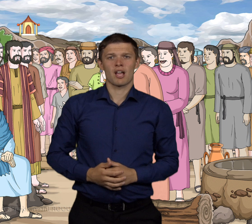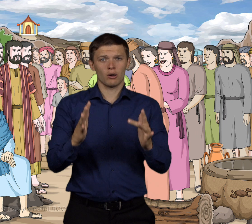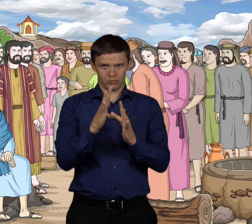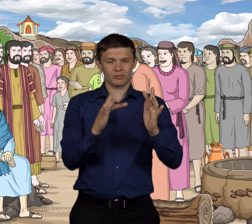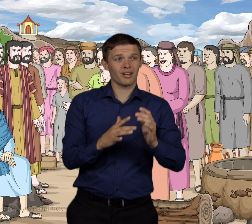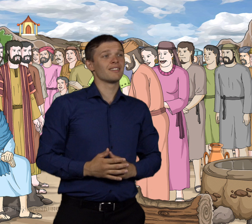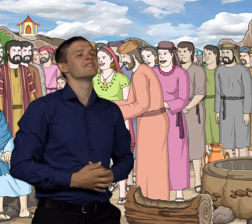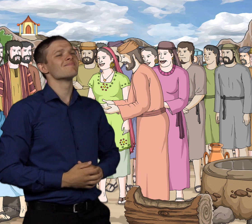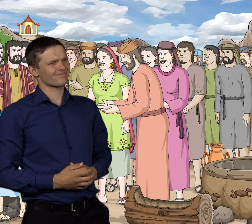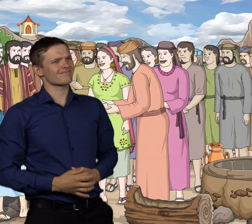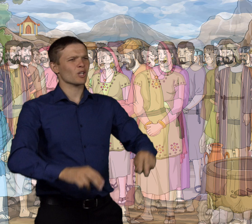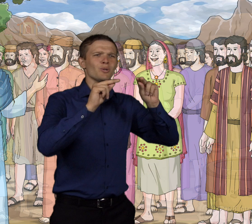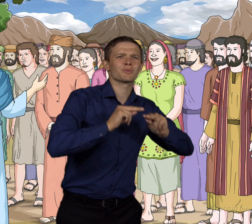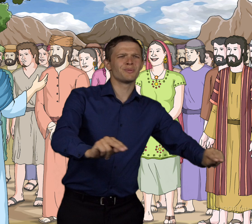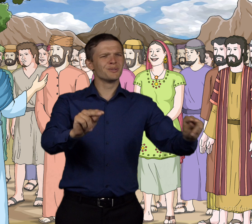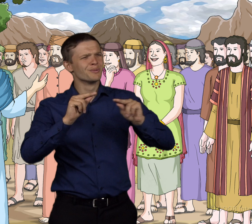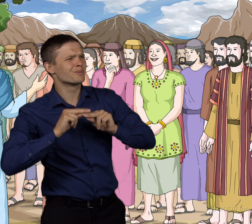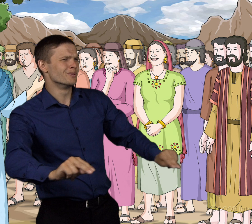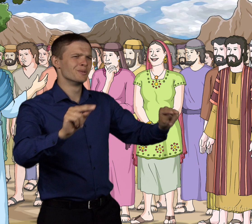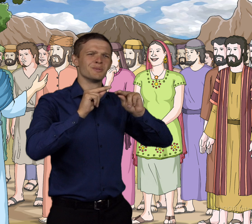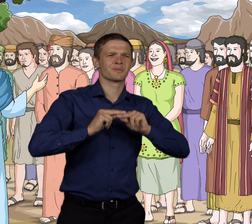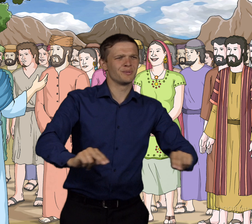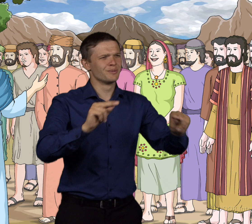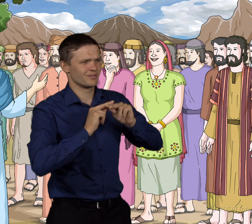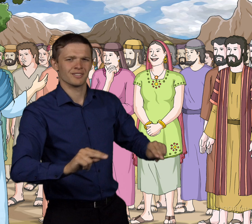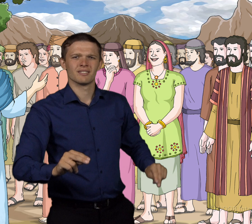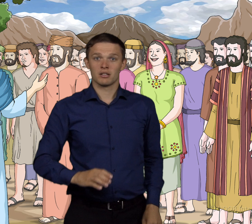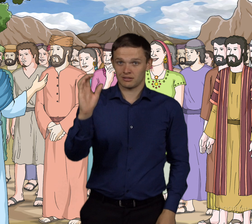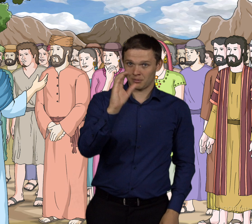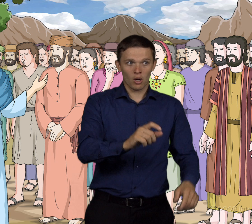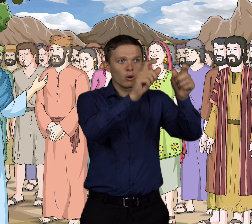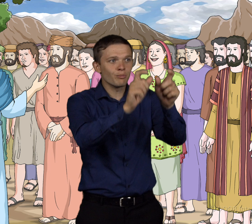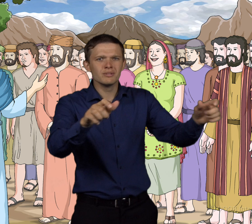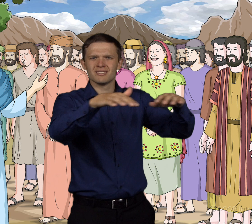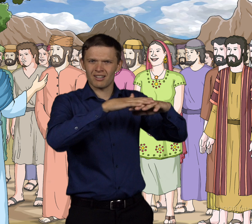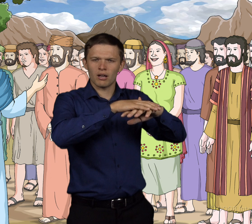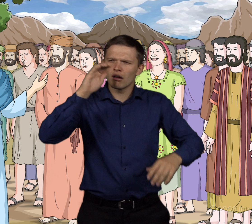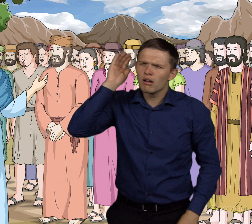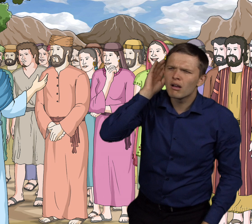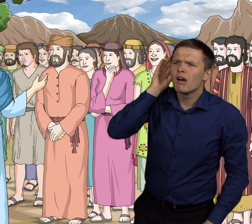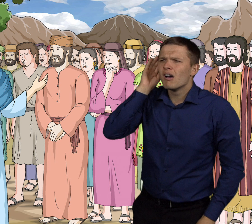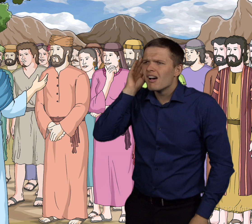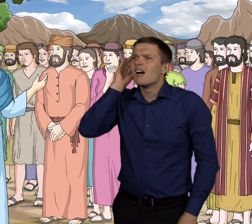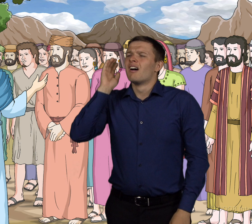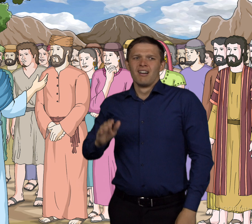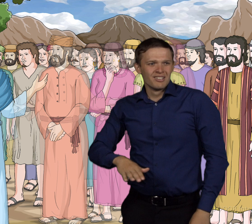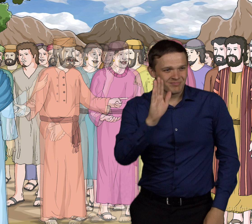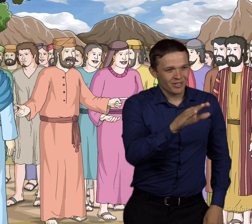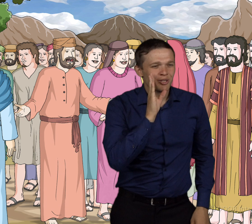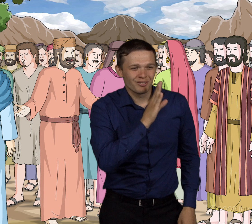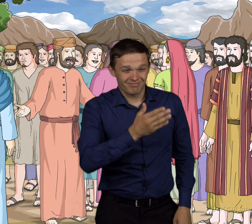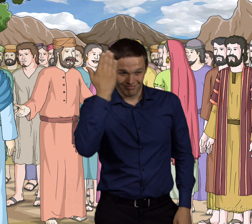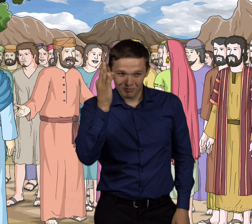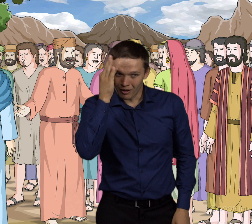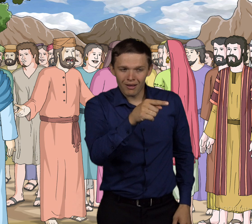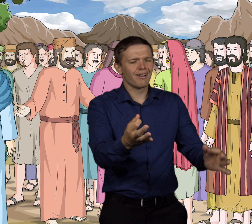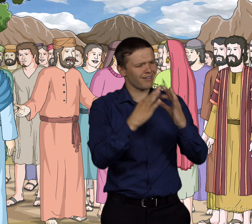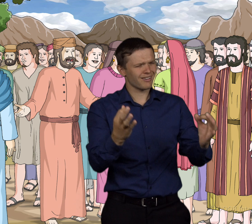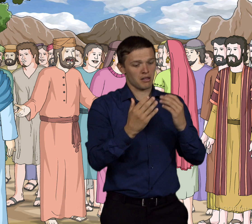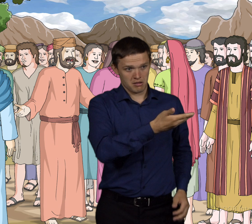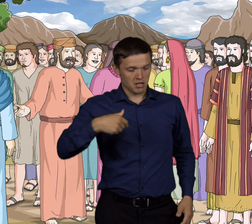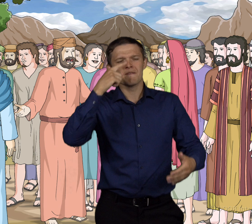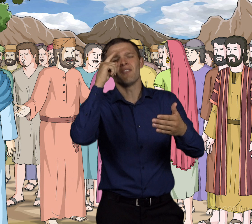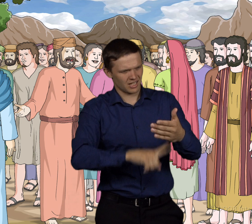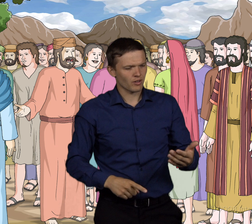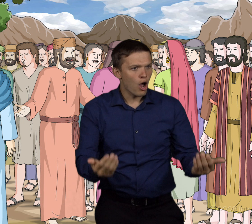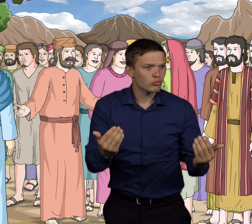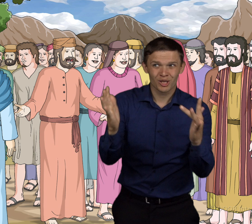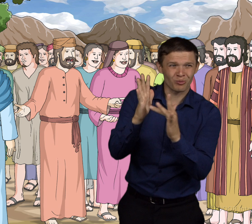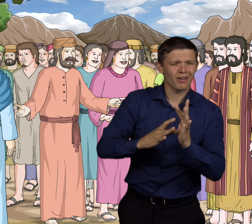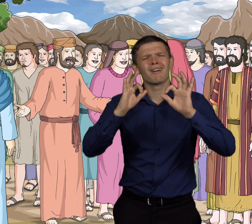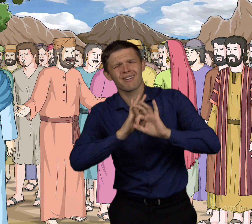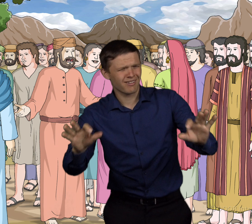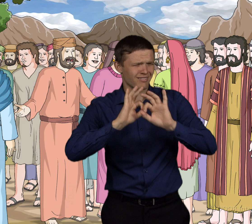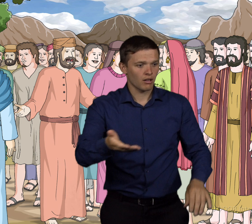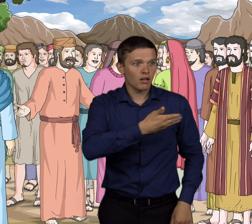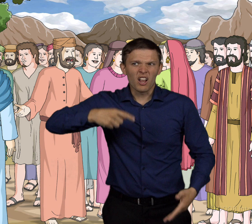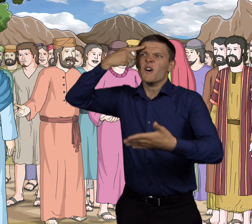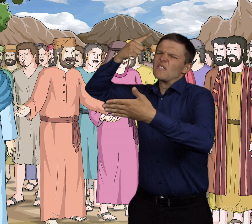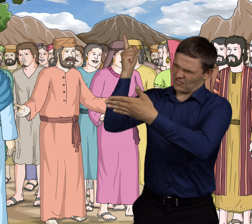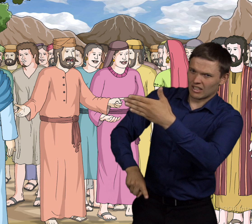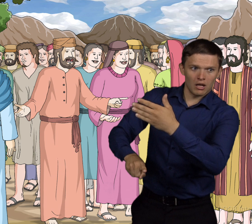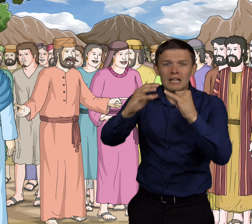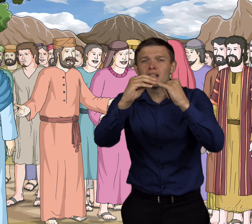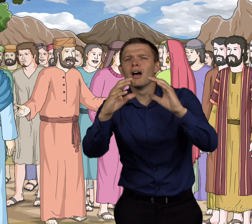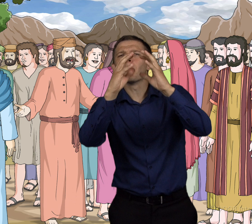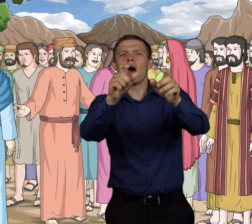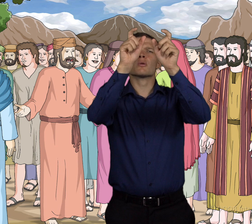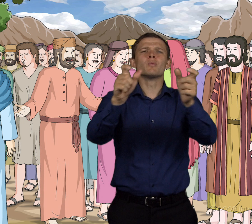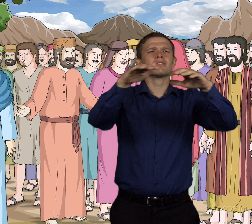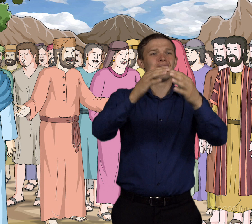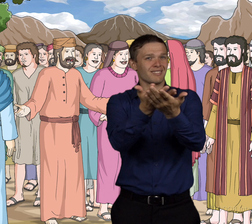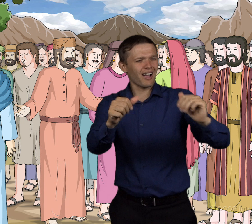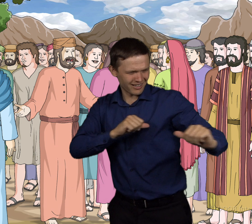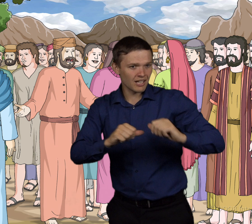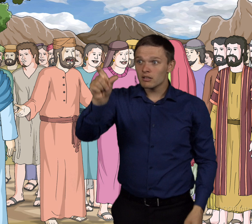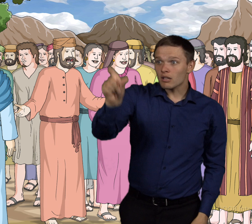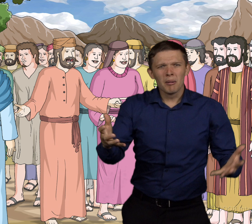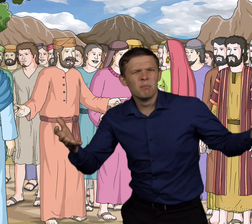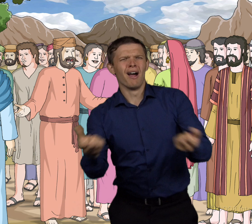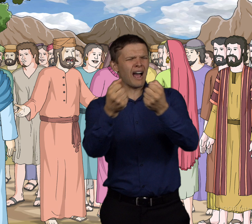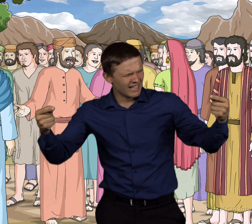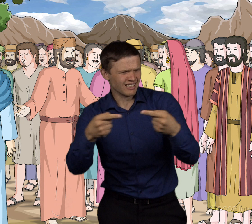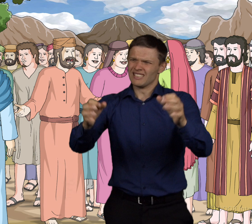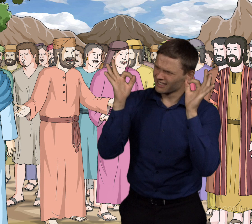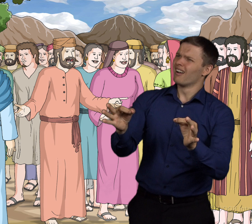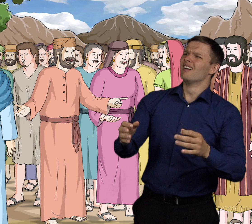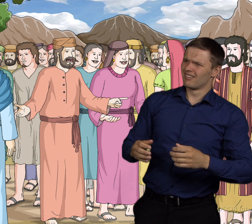And many more believed because of His message. They said to the woman, “We now believe not only because of your words;